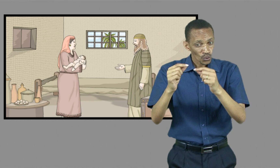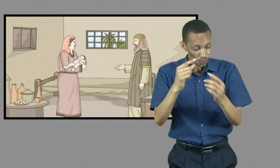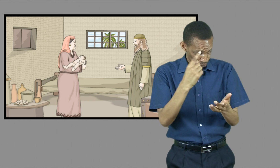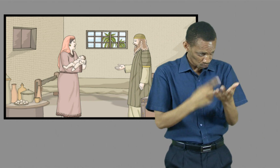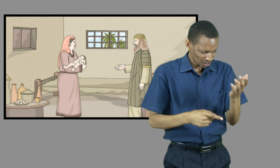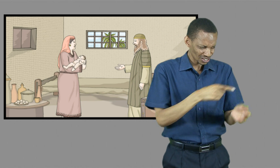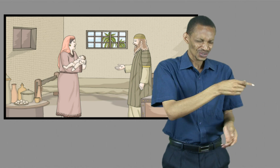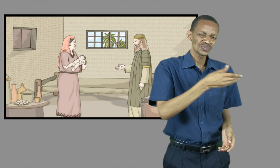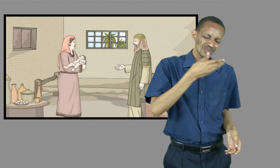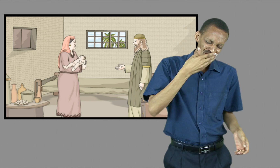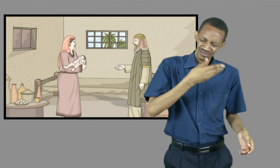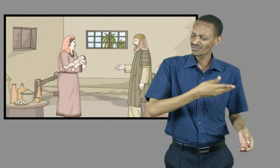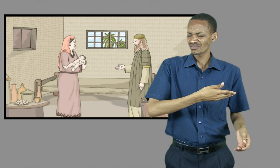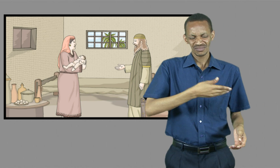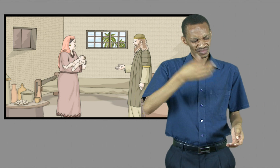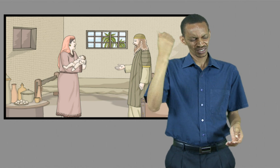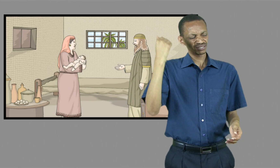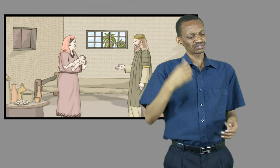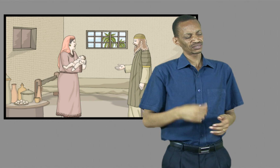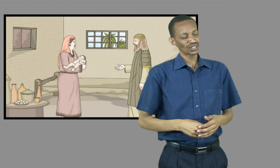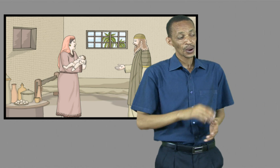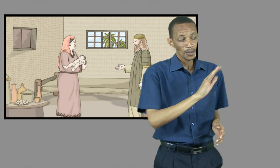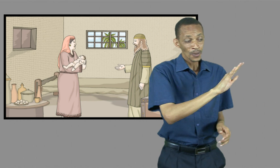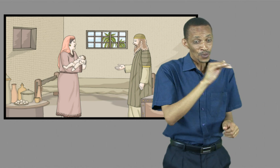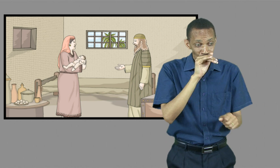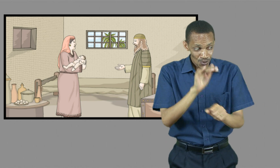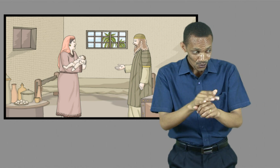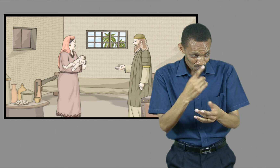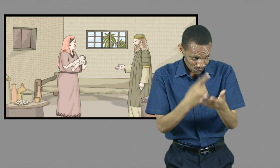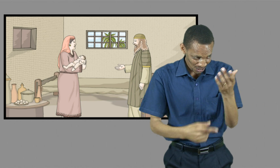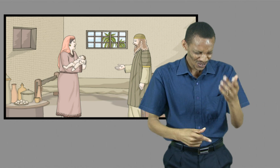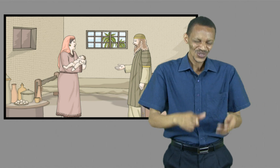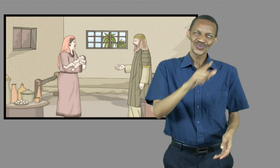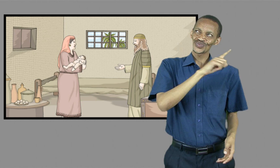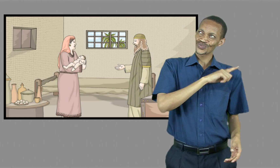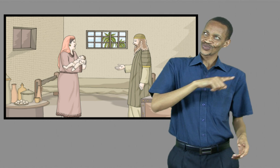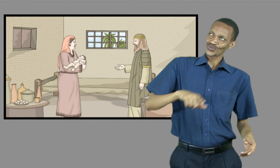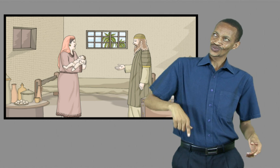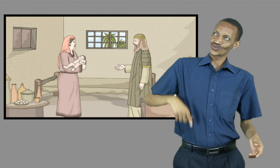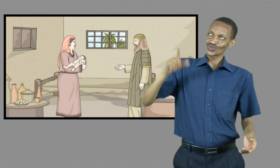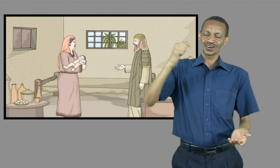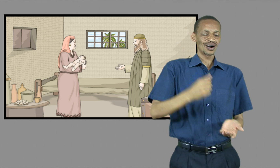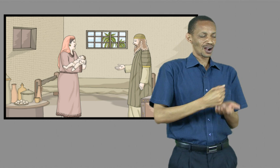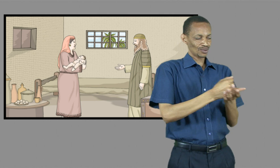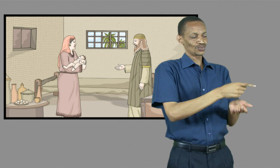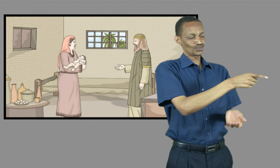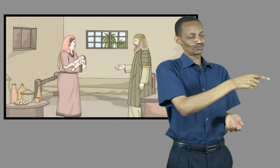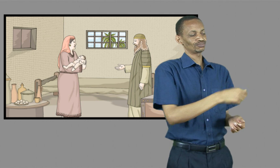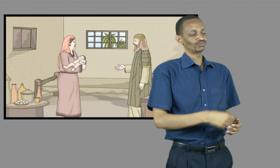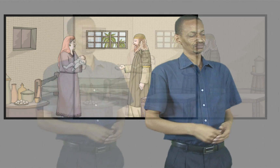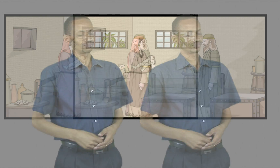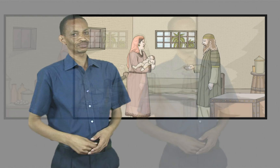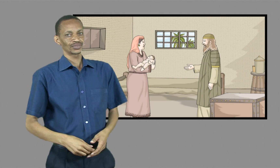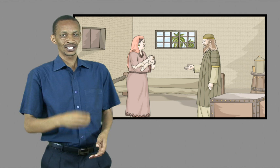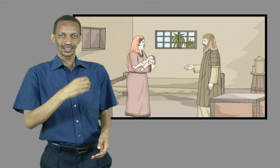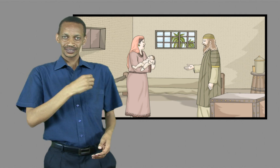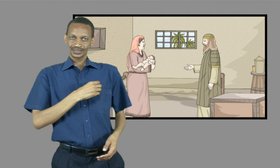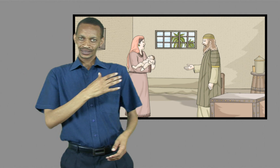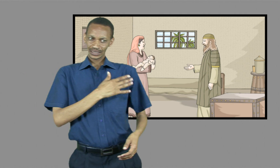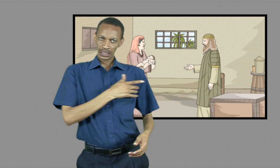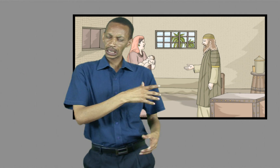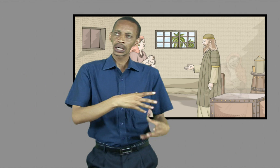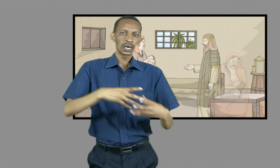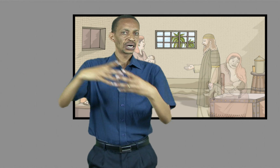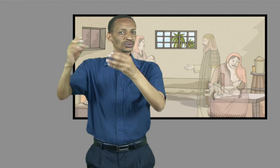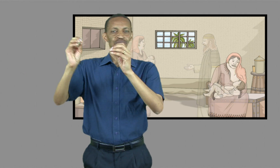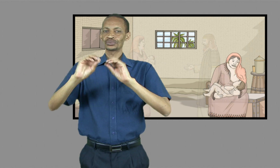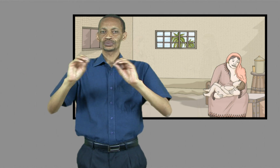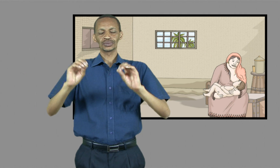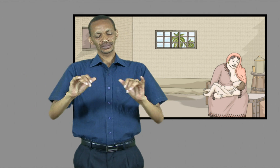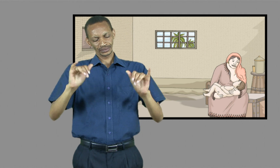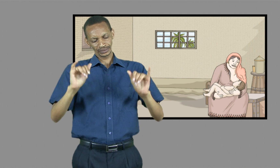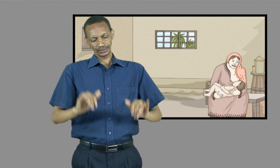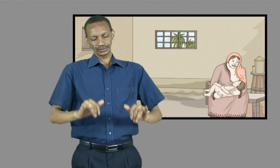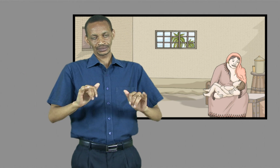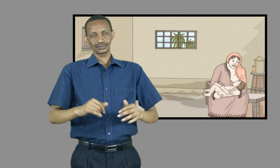Only may the LORD confirm His word.”